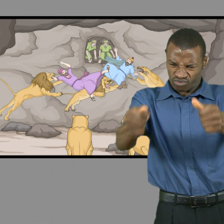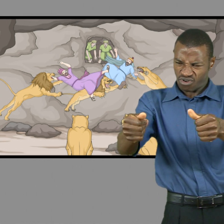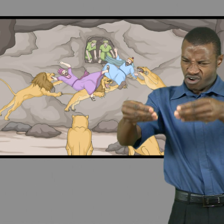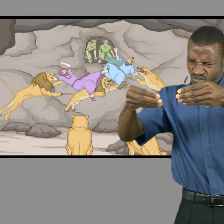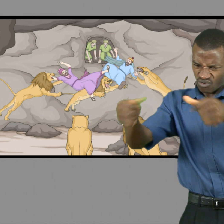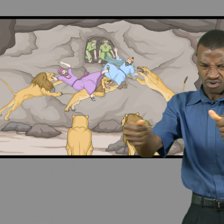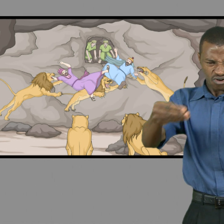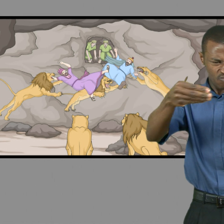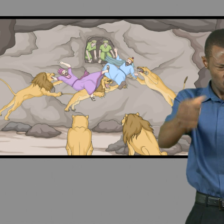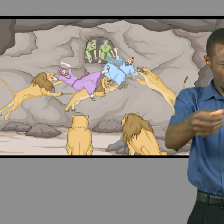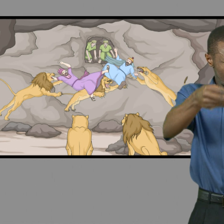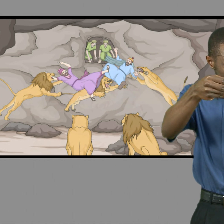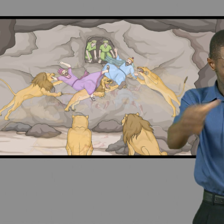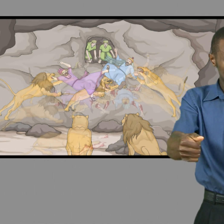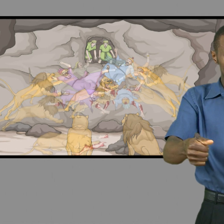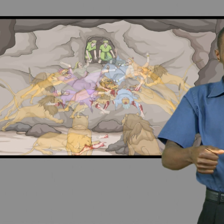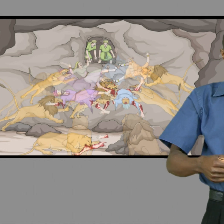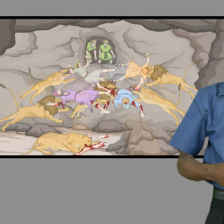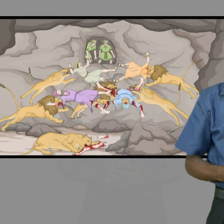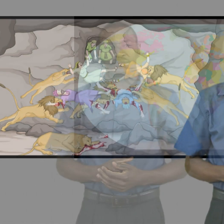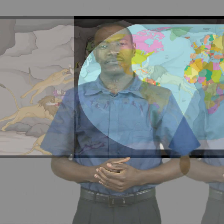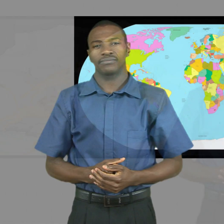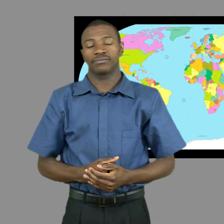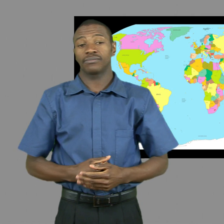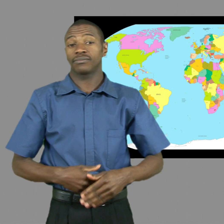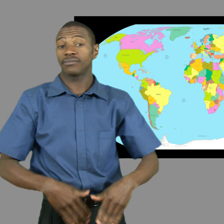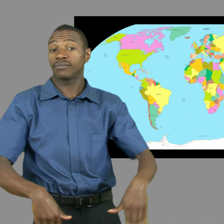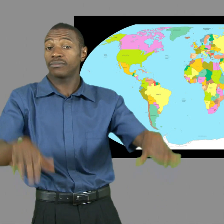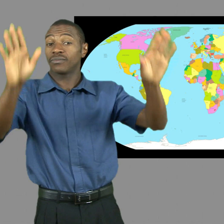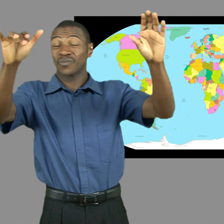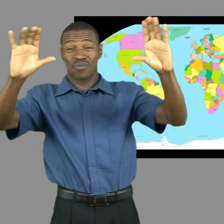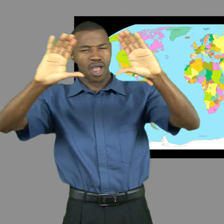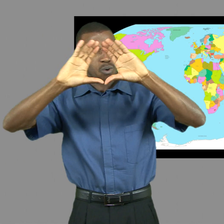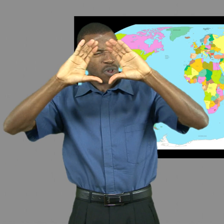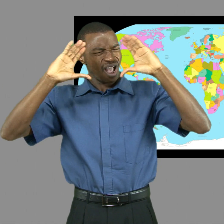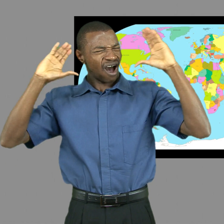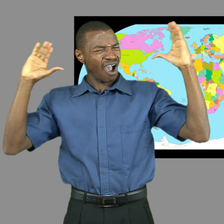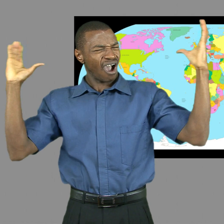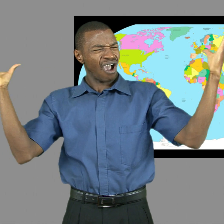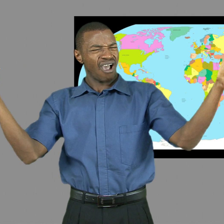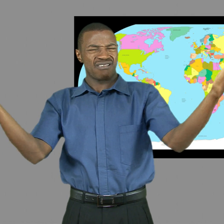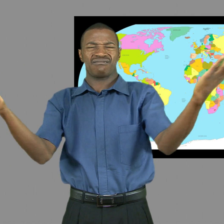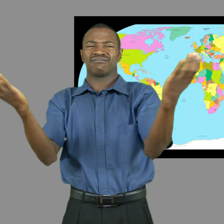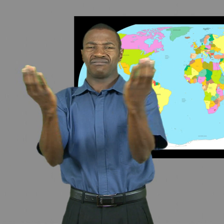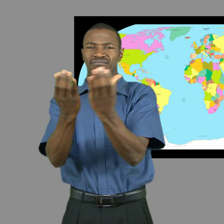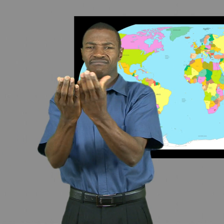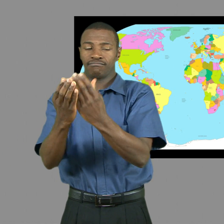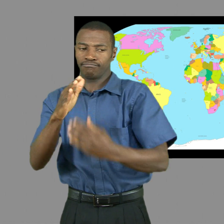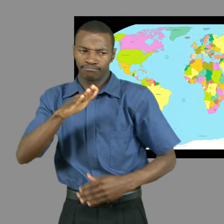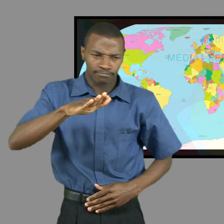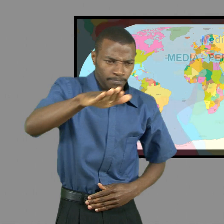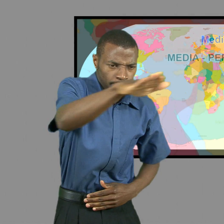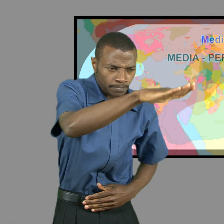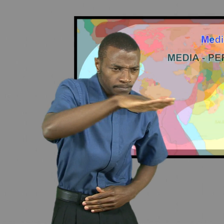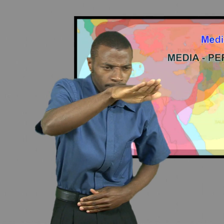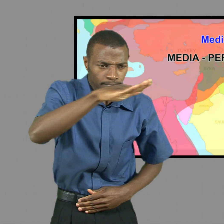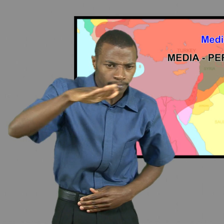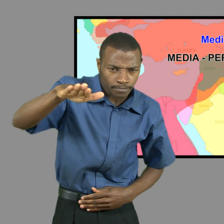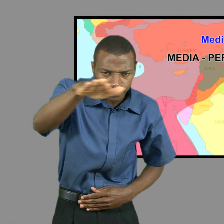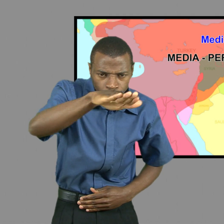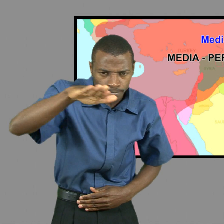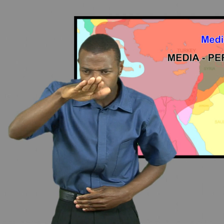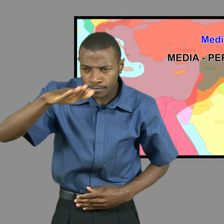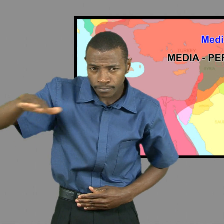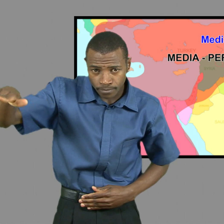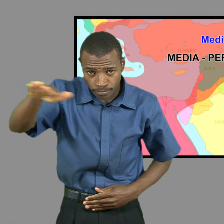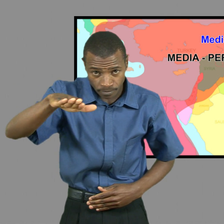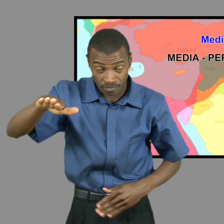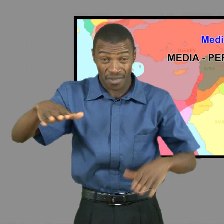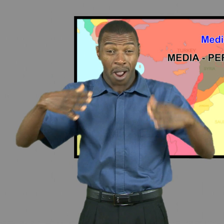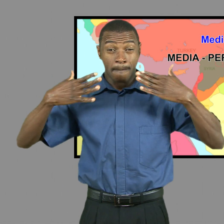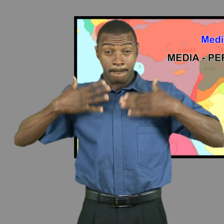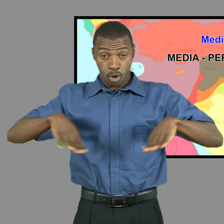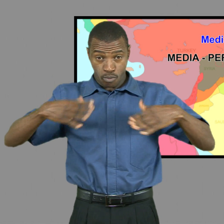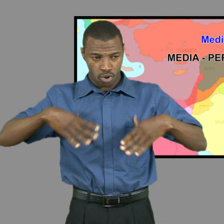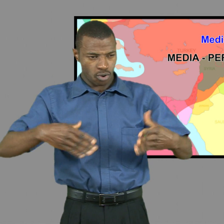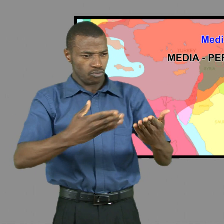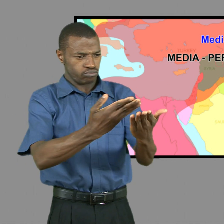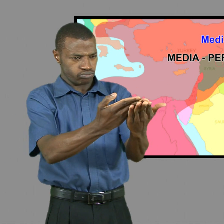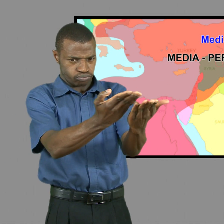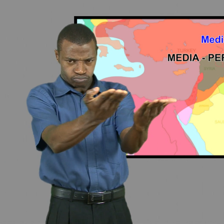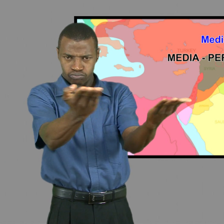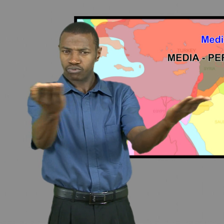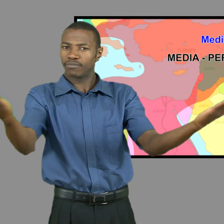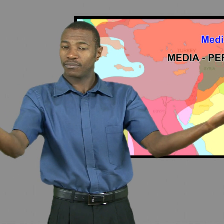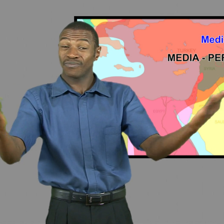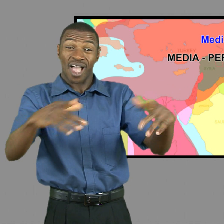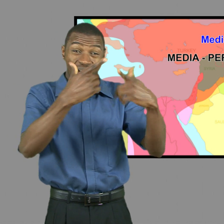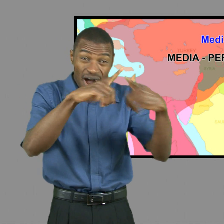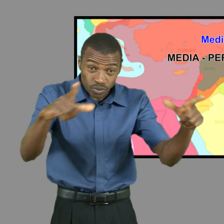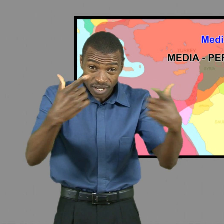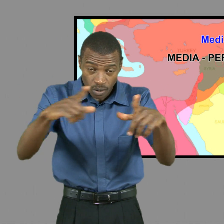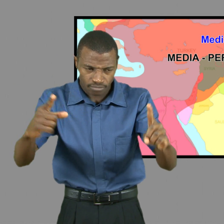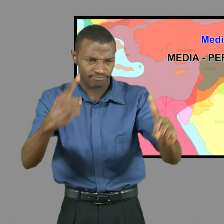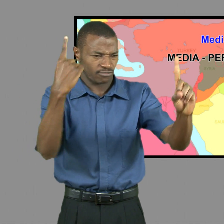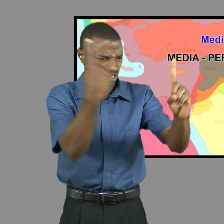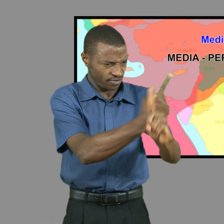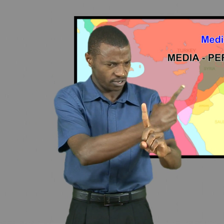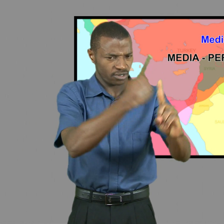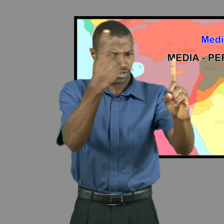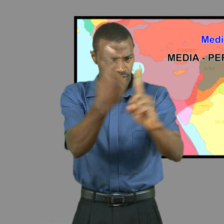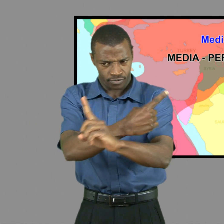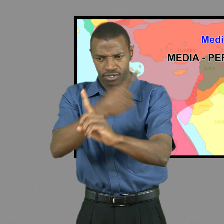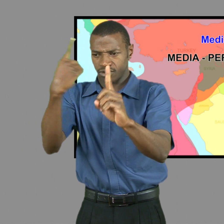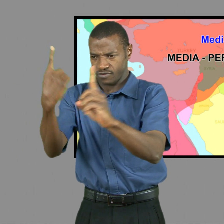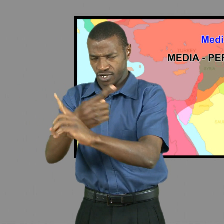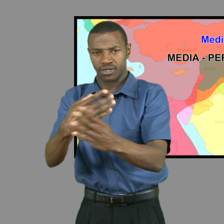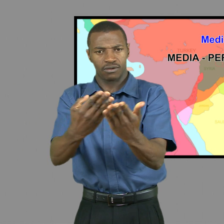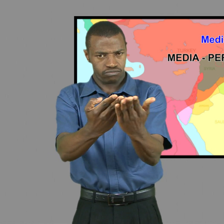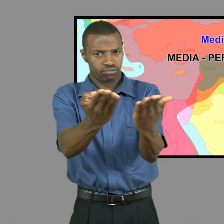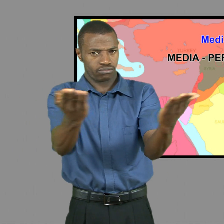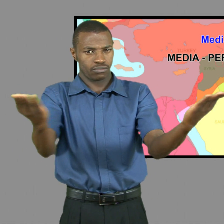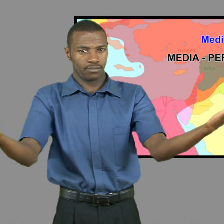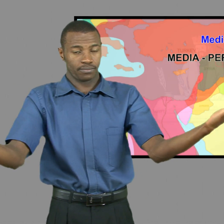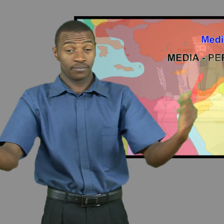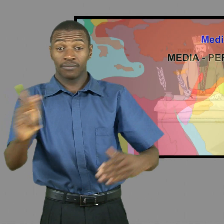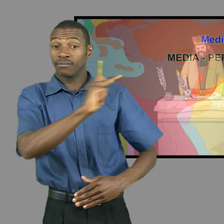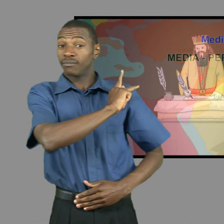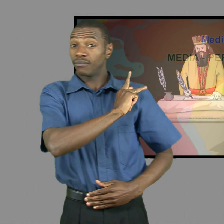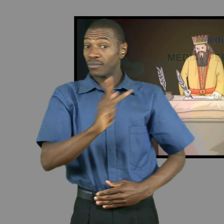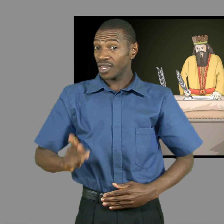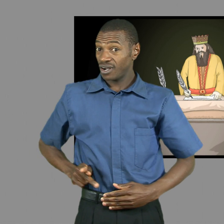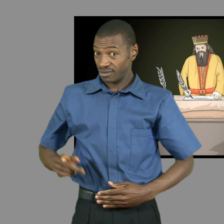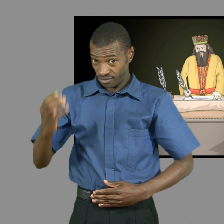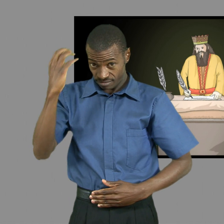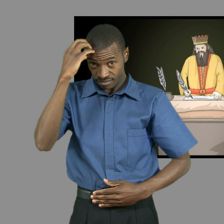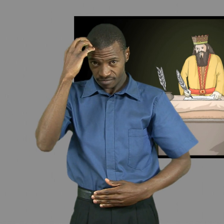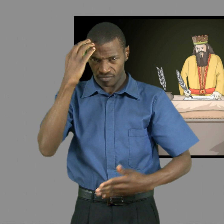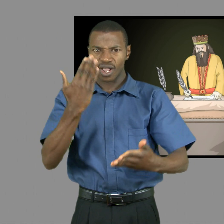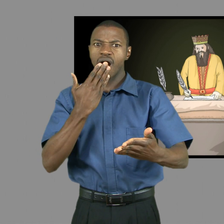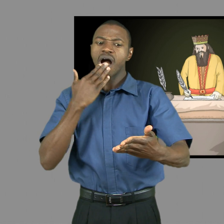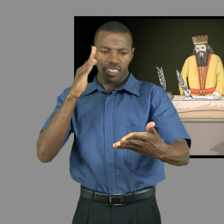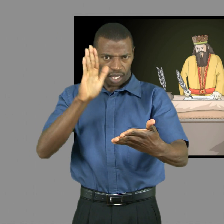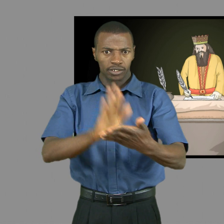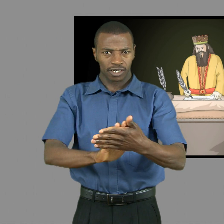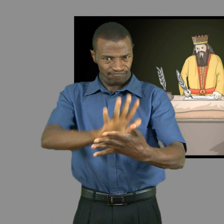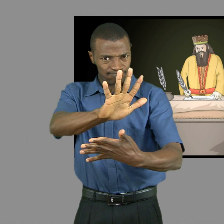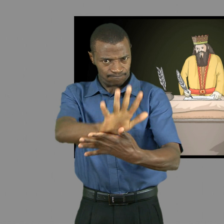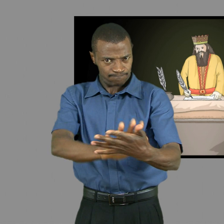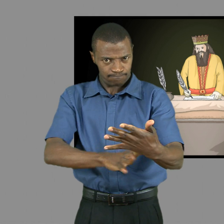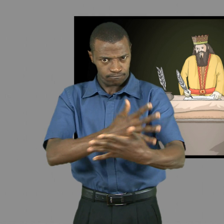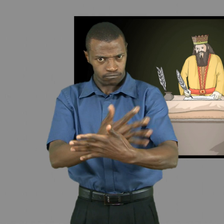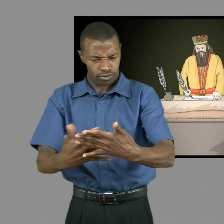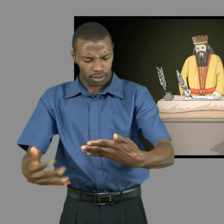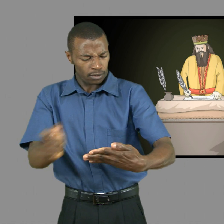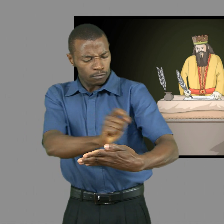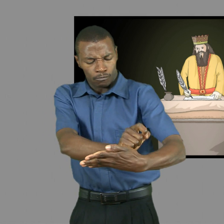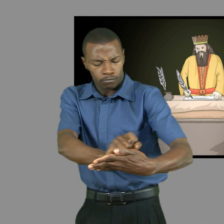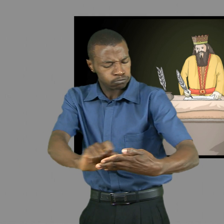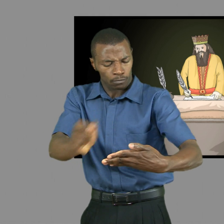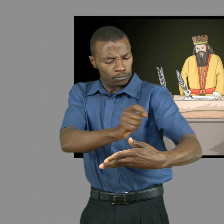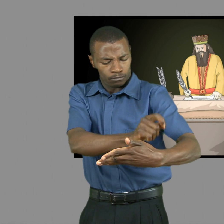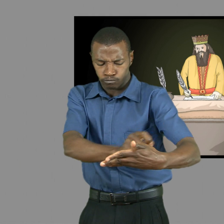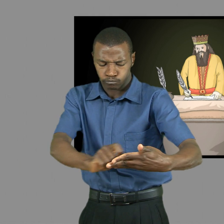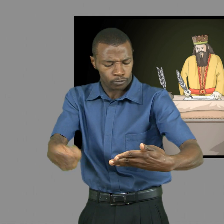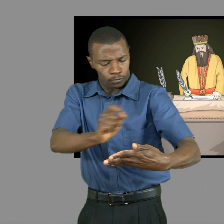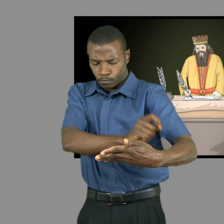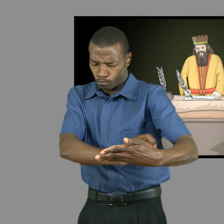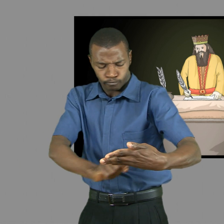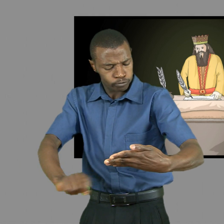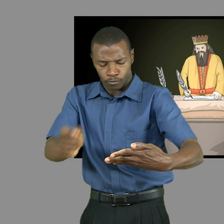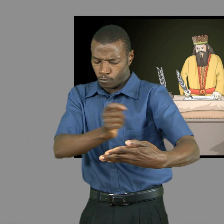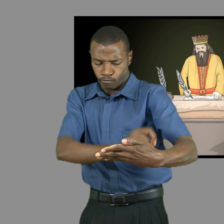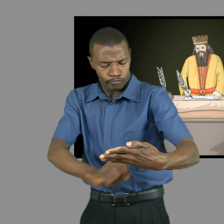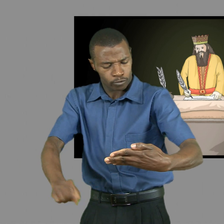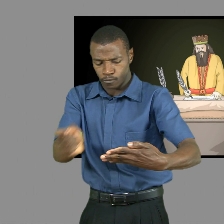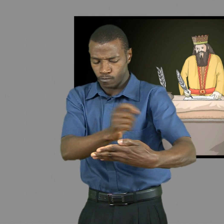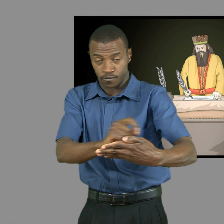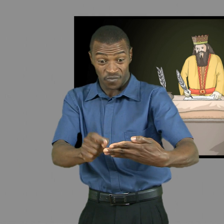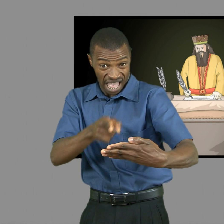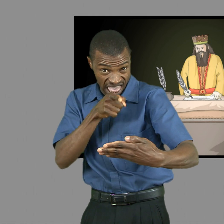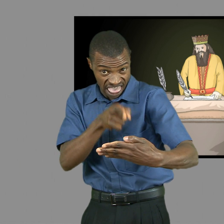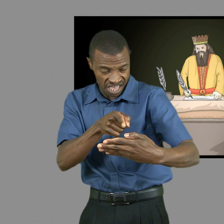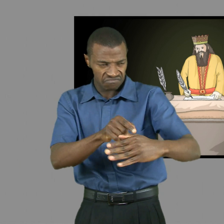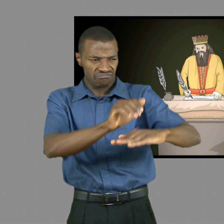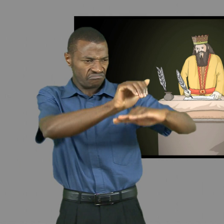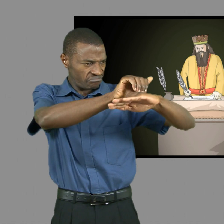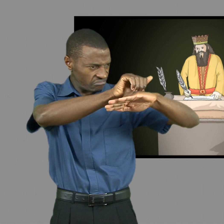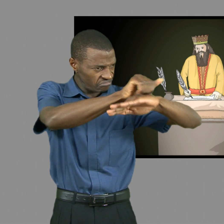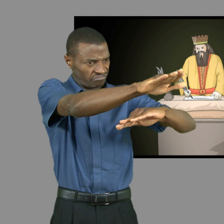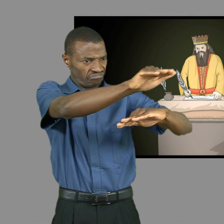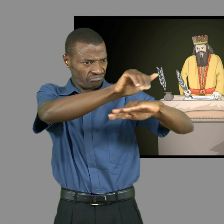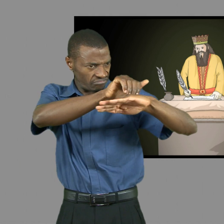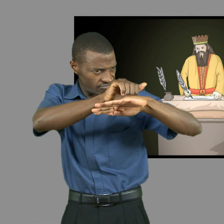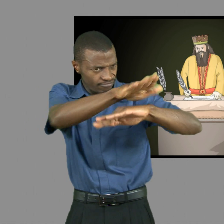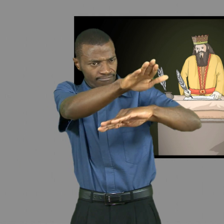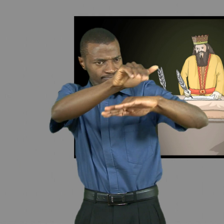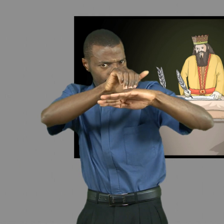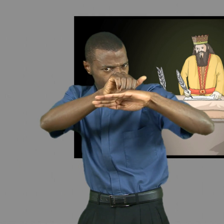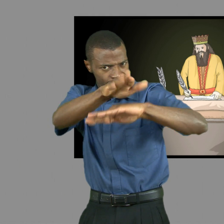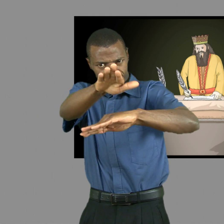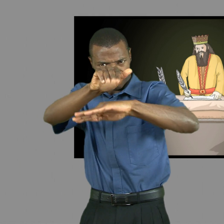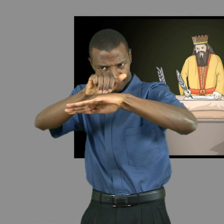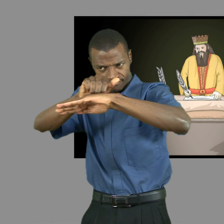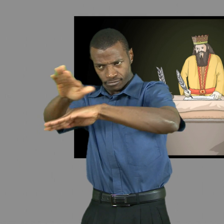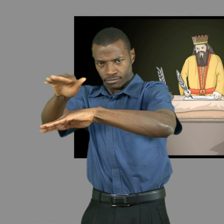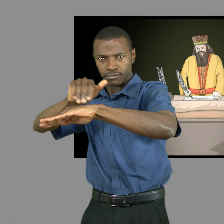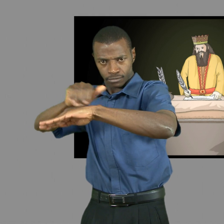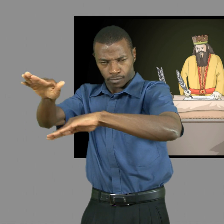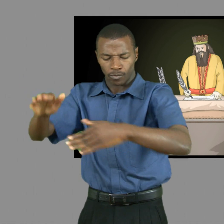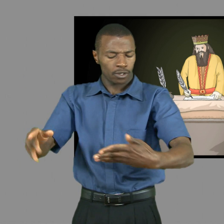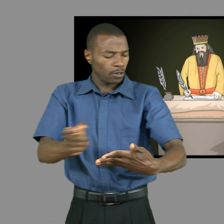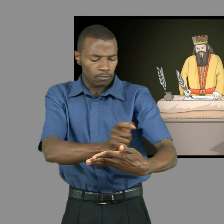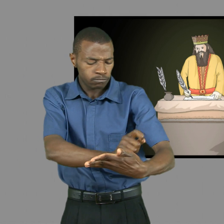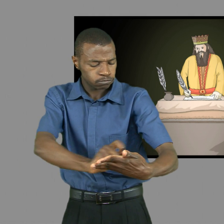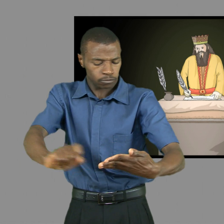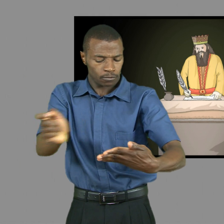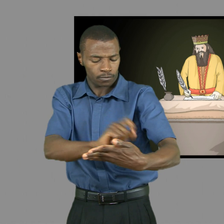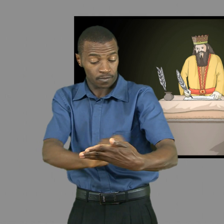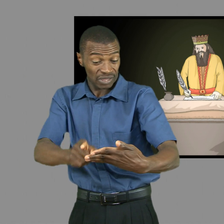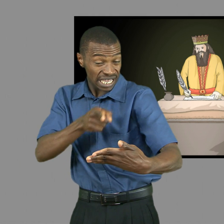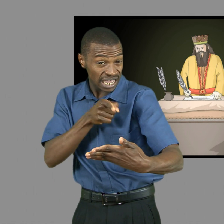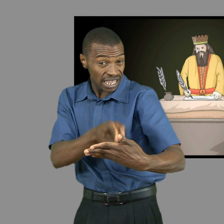Then King Darius wrote to the people of every nation and language throughout the land: “May your prosperity abound.